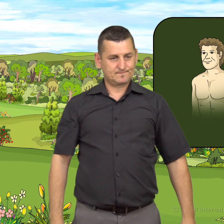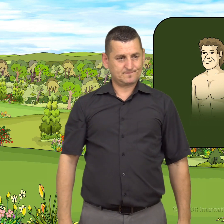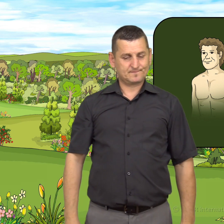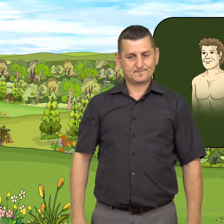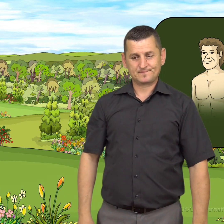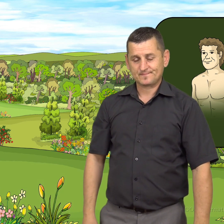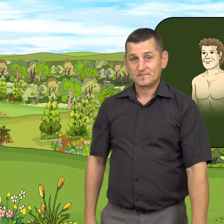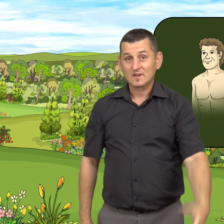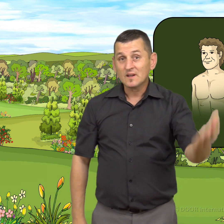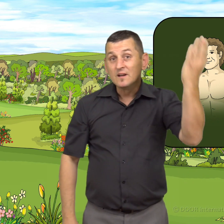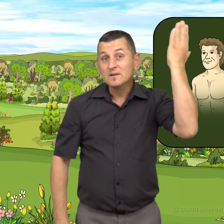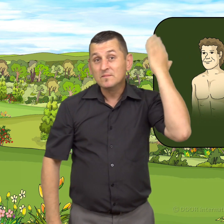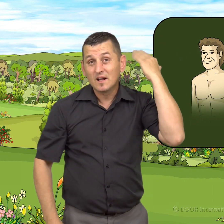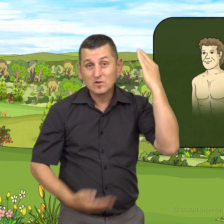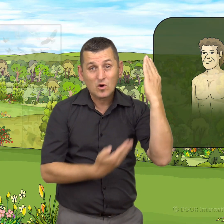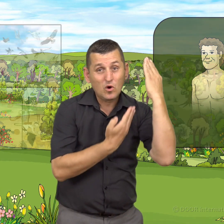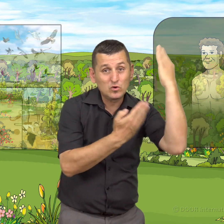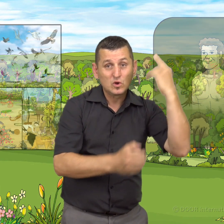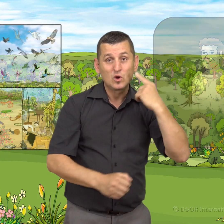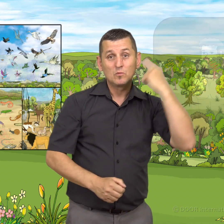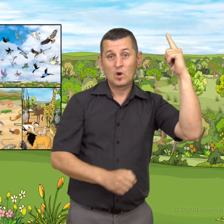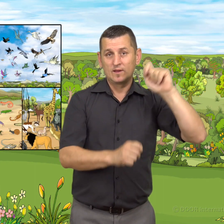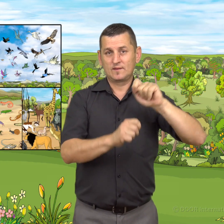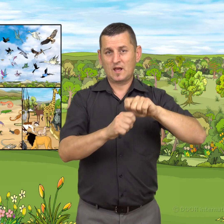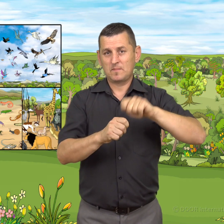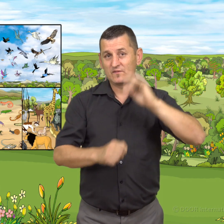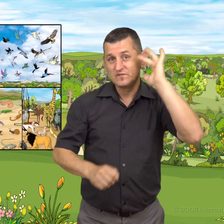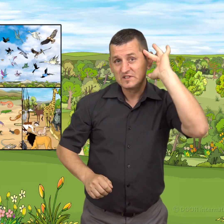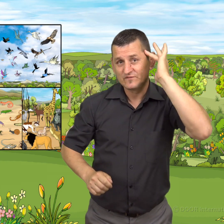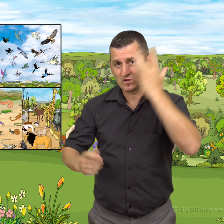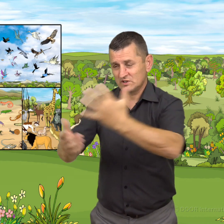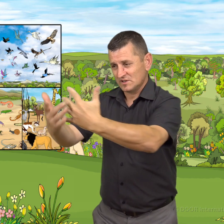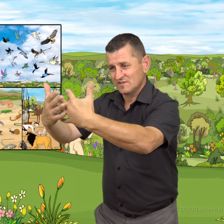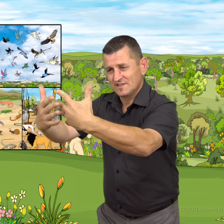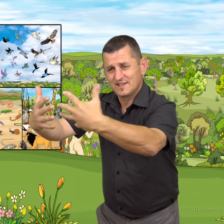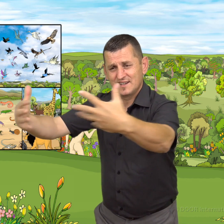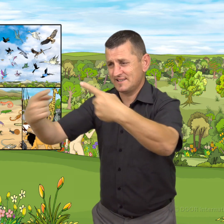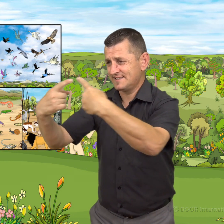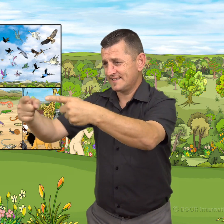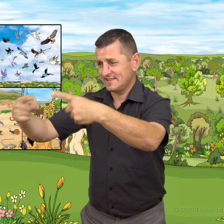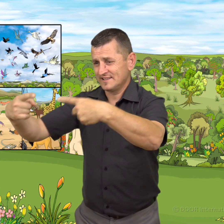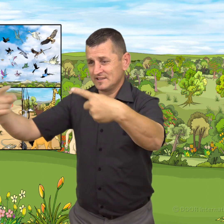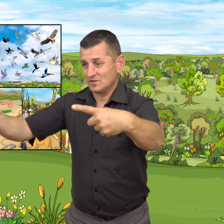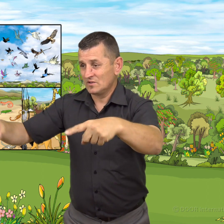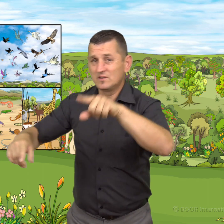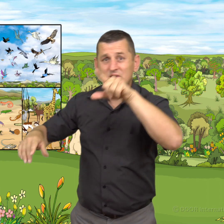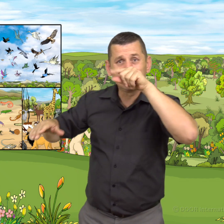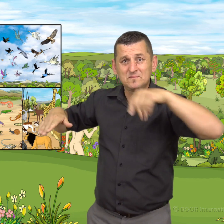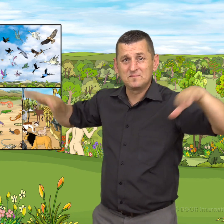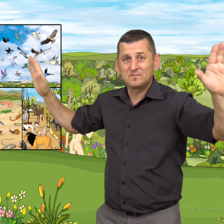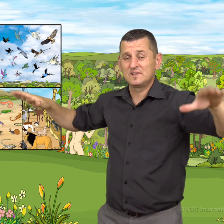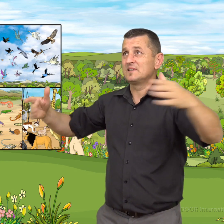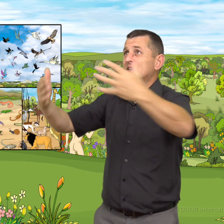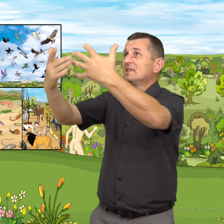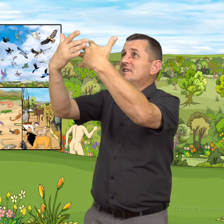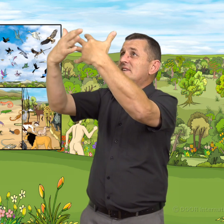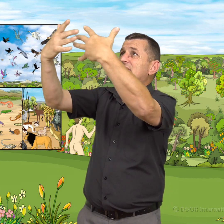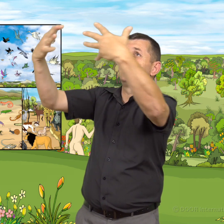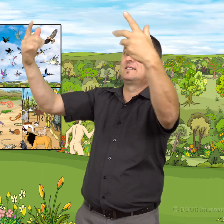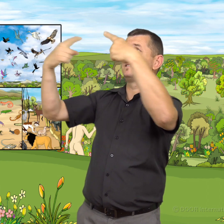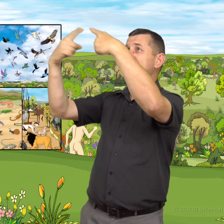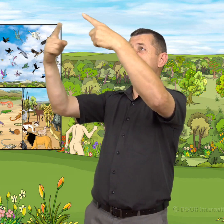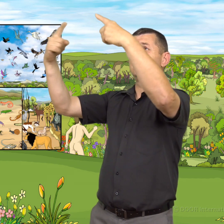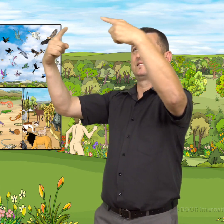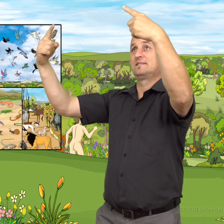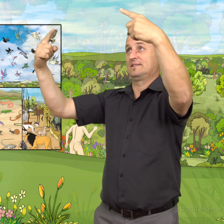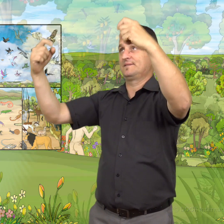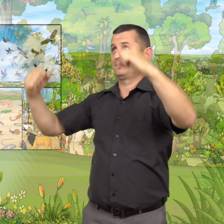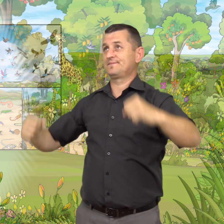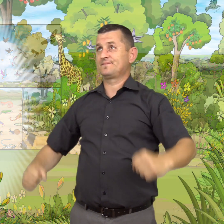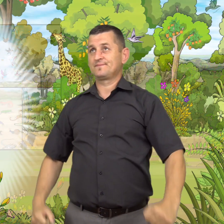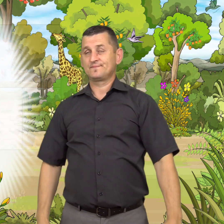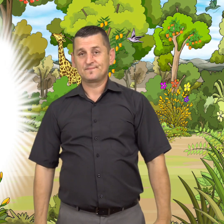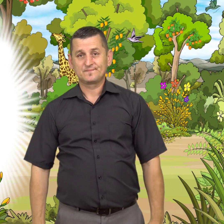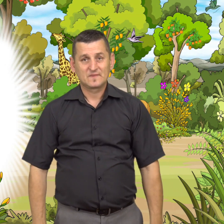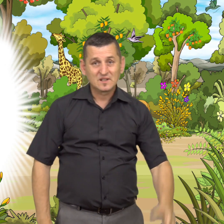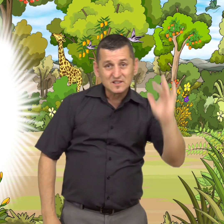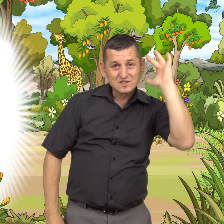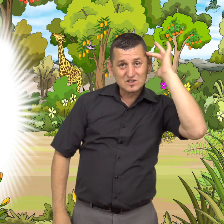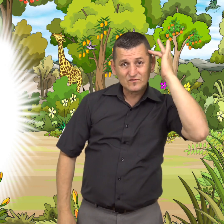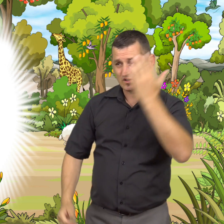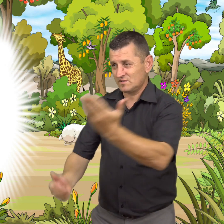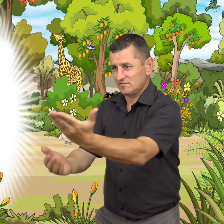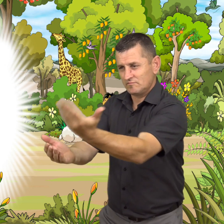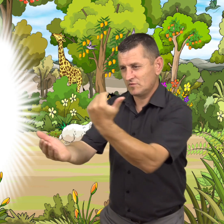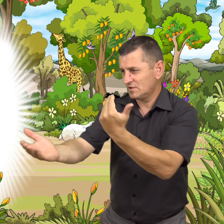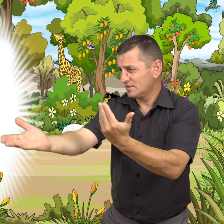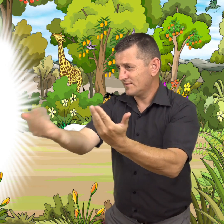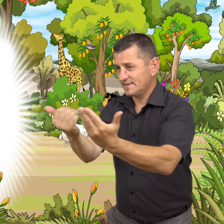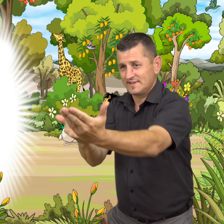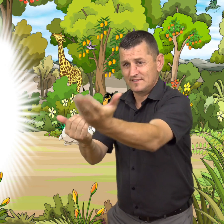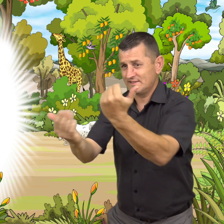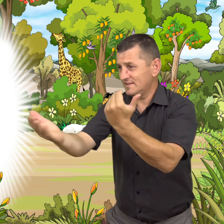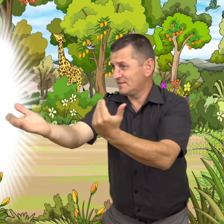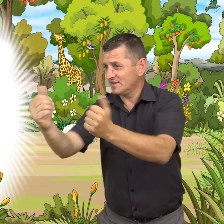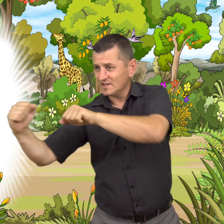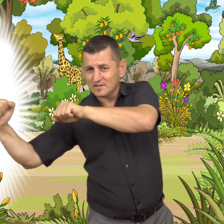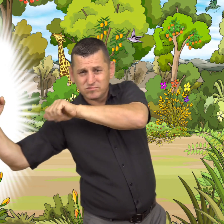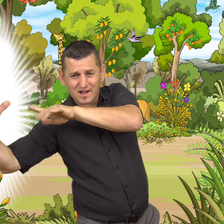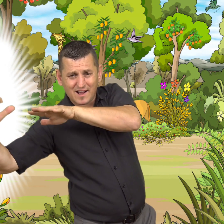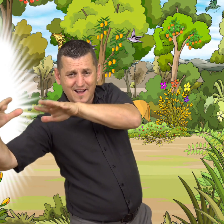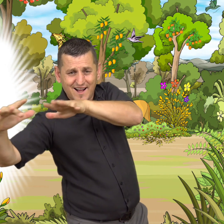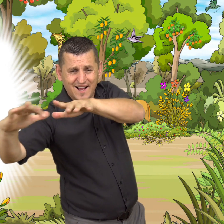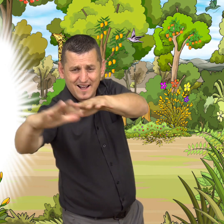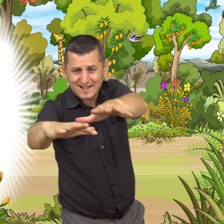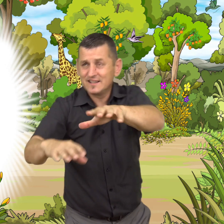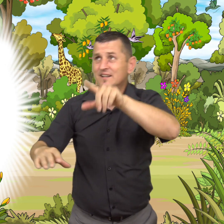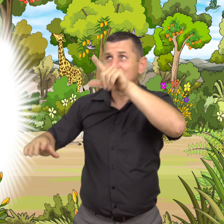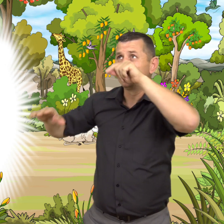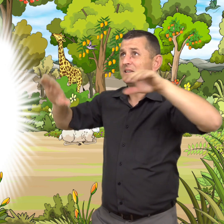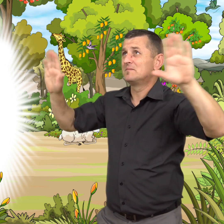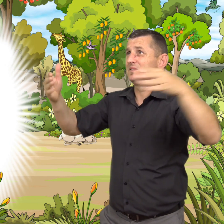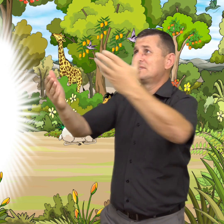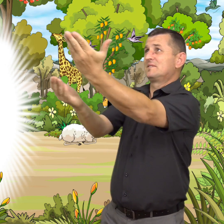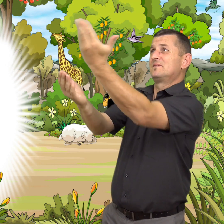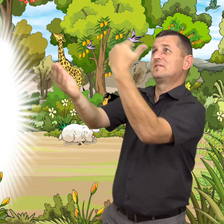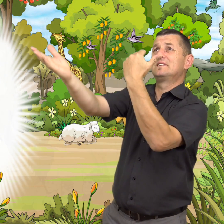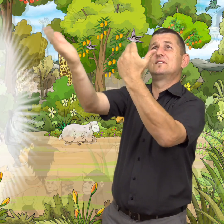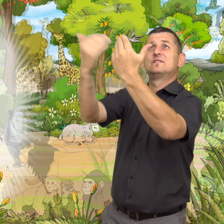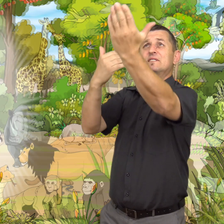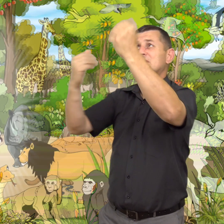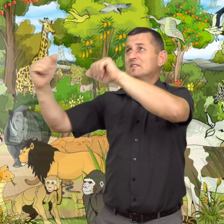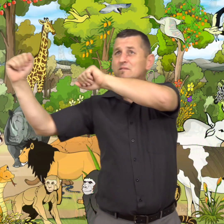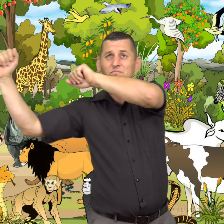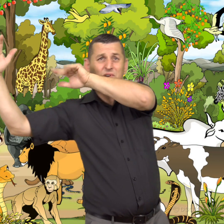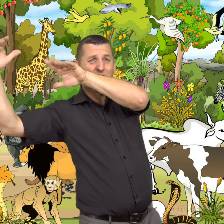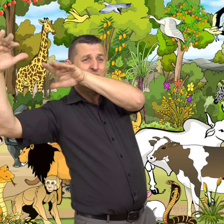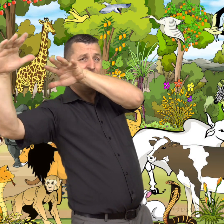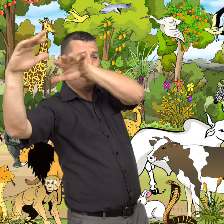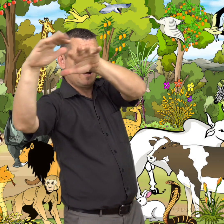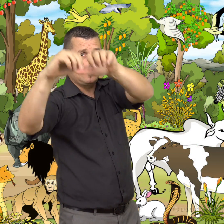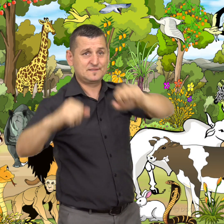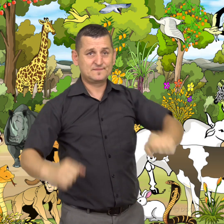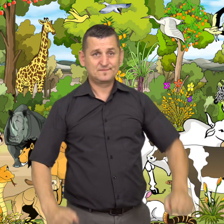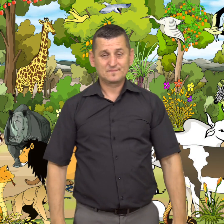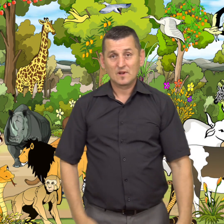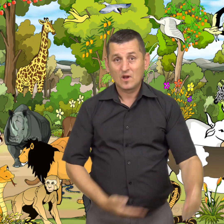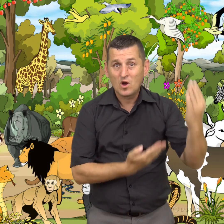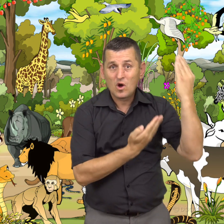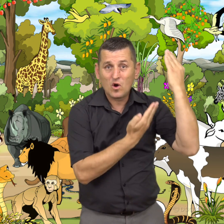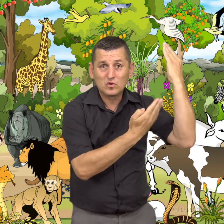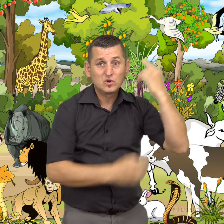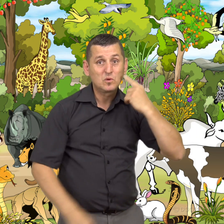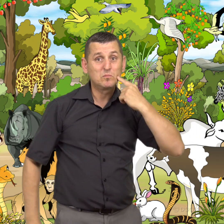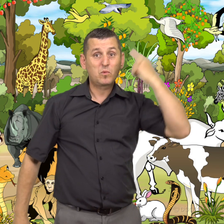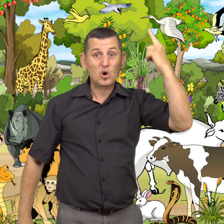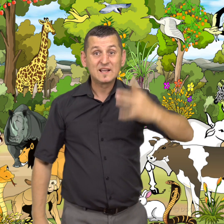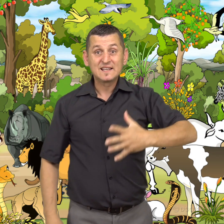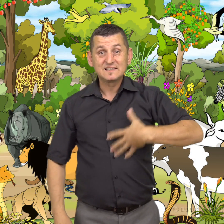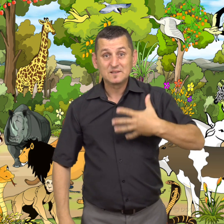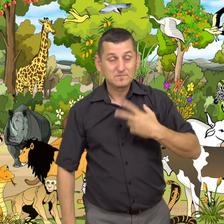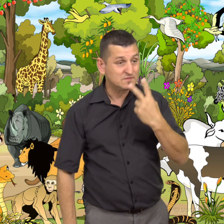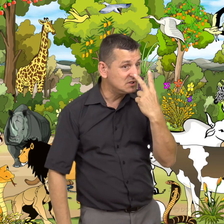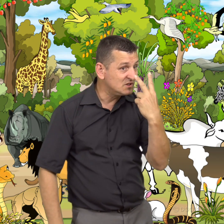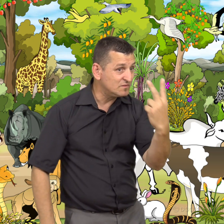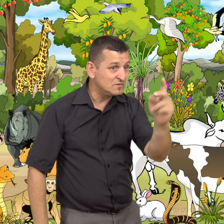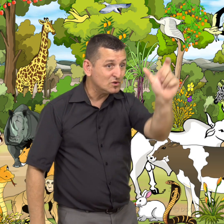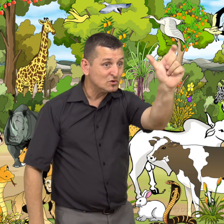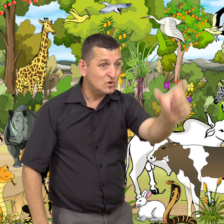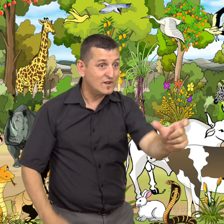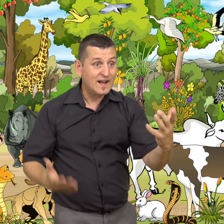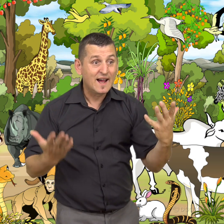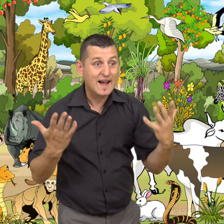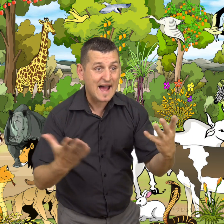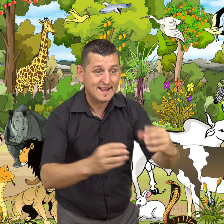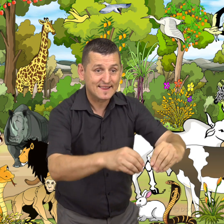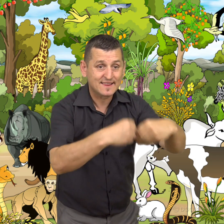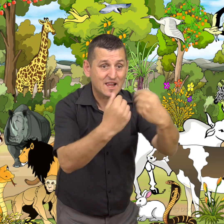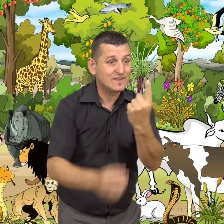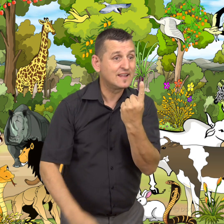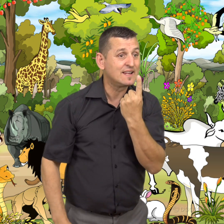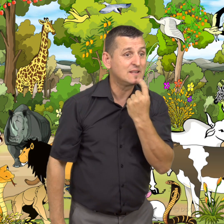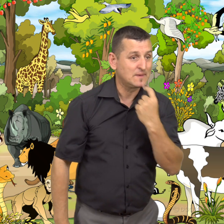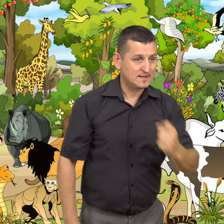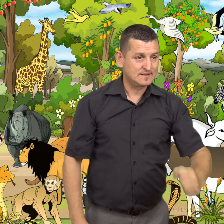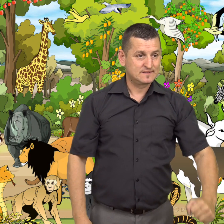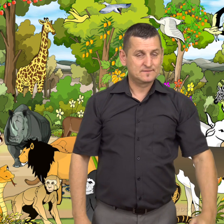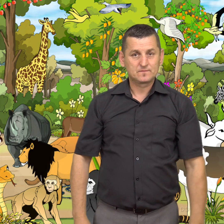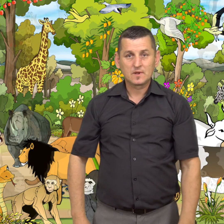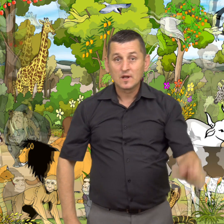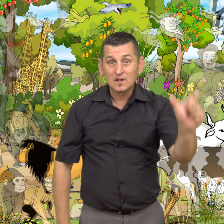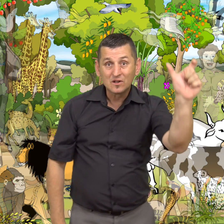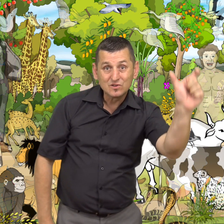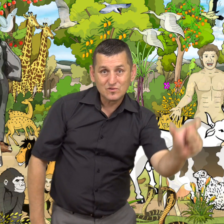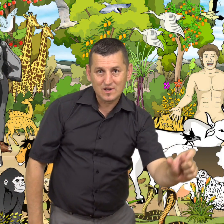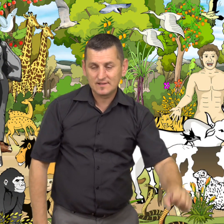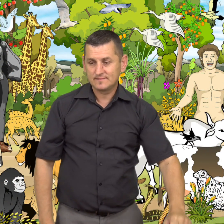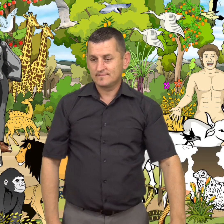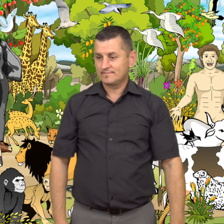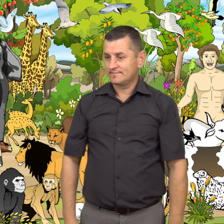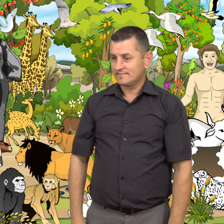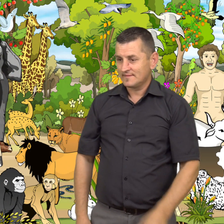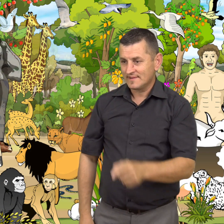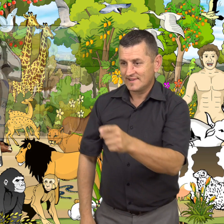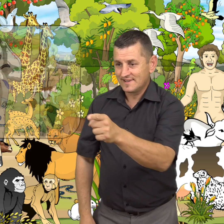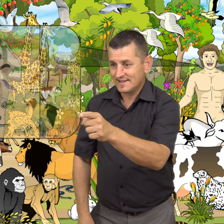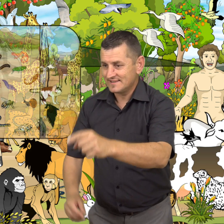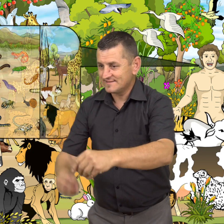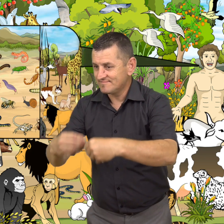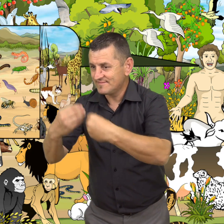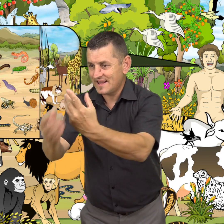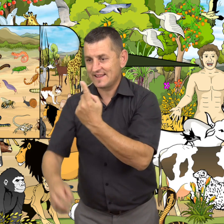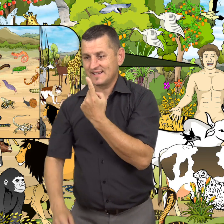And out of the ground the LORD God formed every beast of the field and every bird of the air, and He brought them to the man to see what he would name each one.